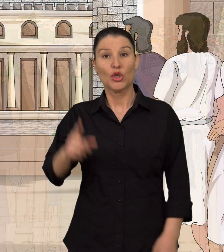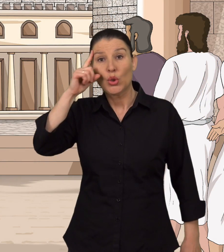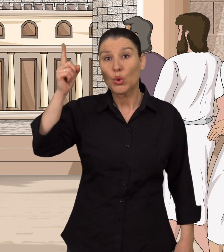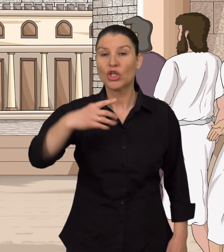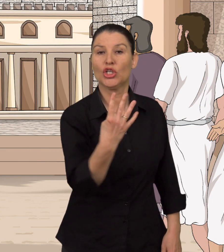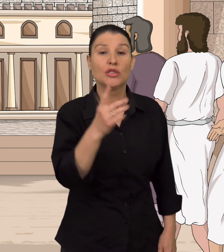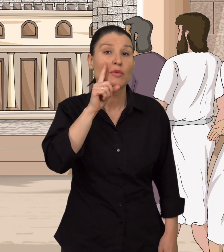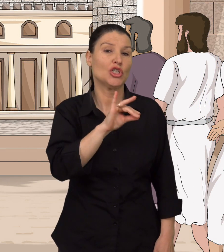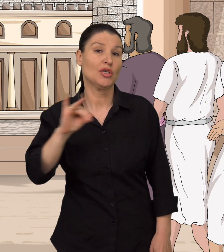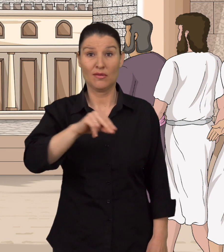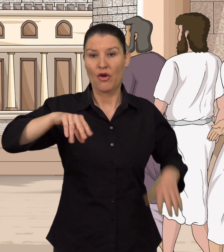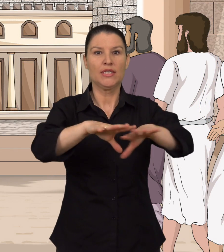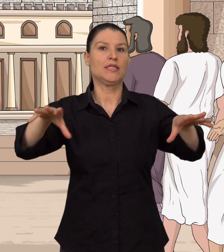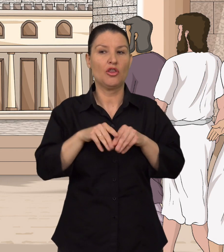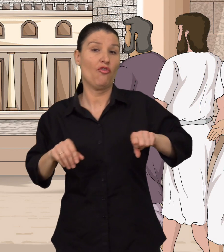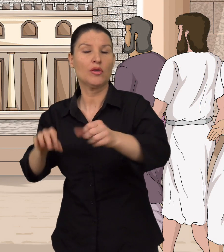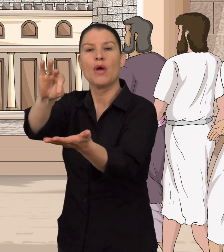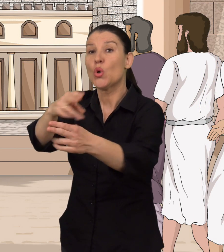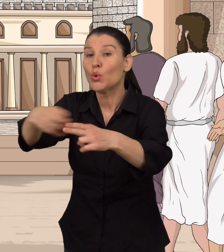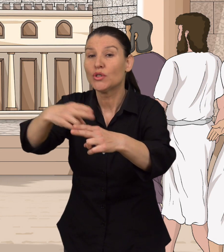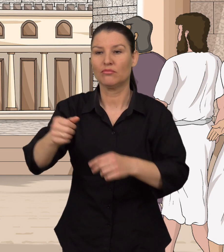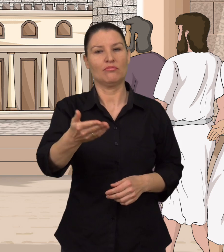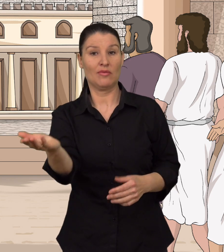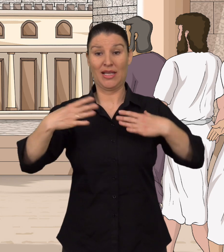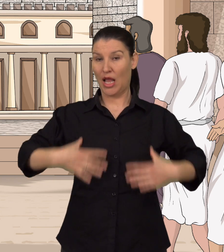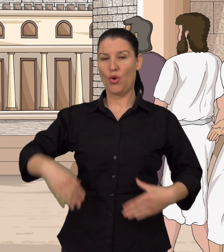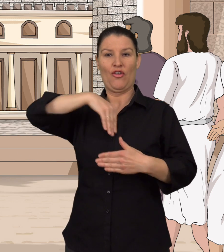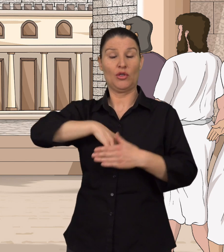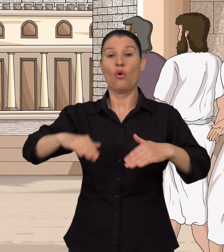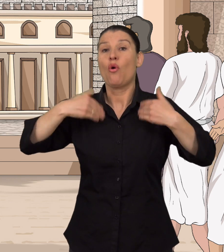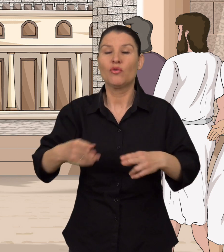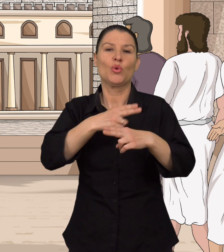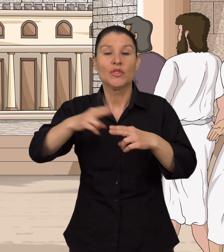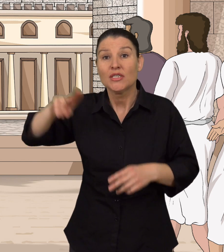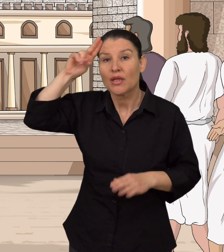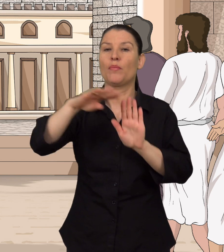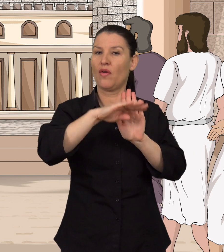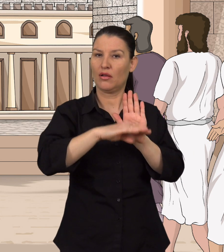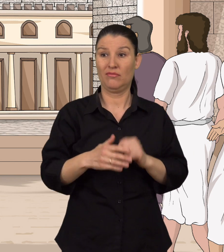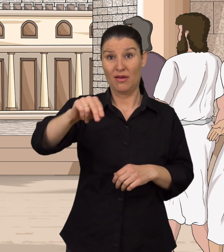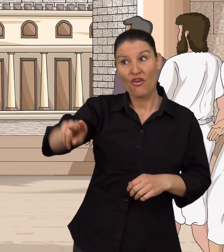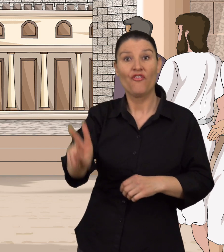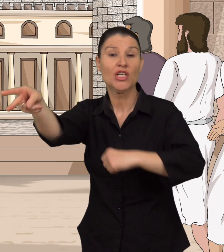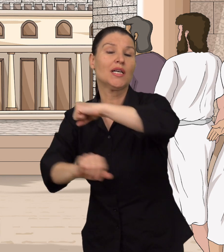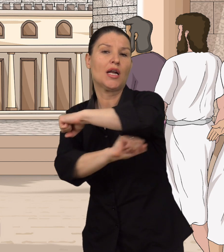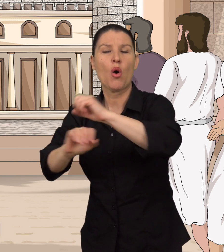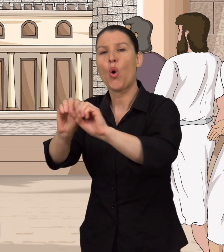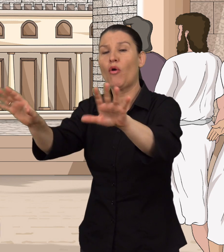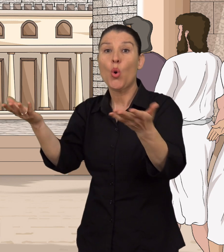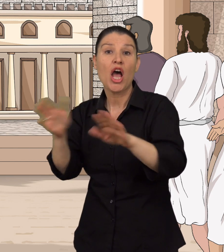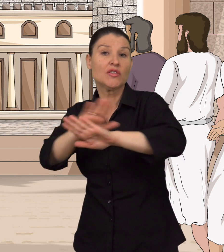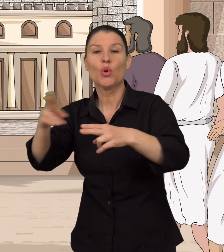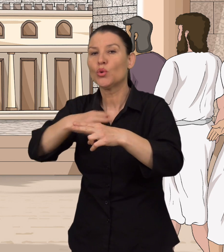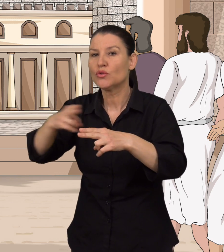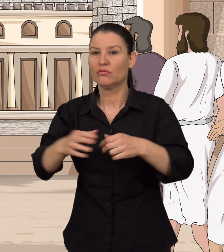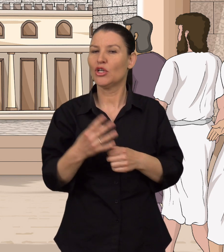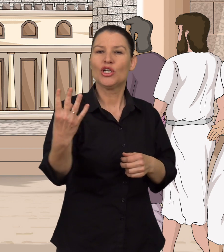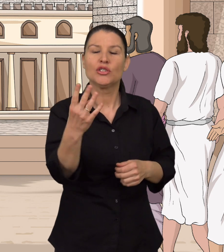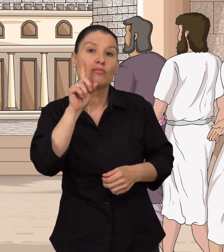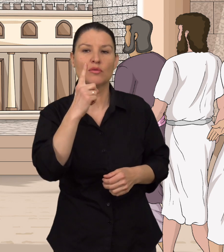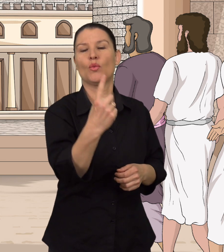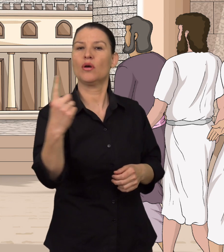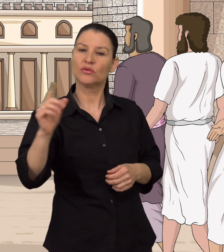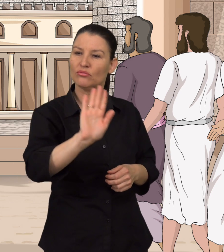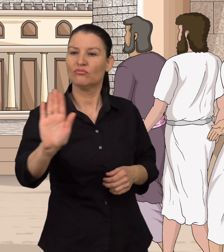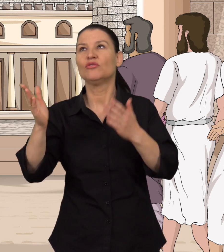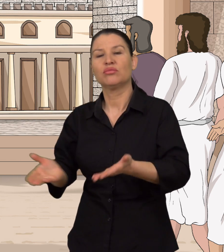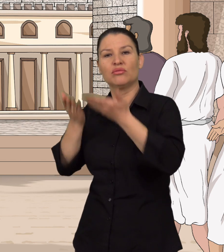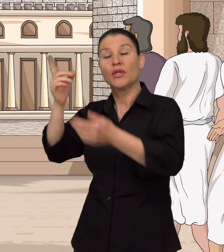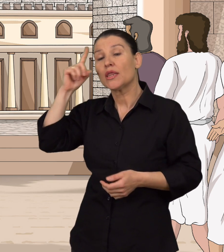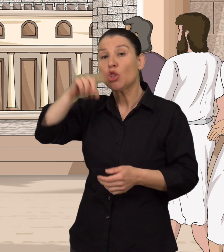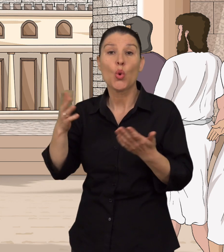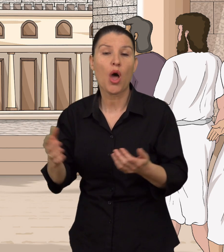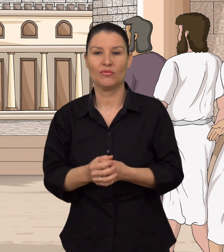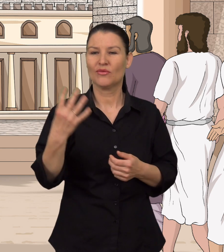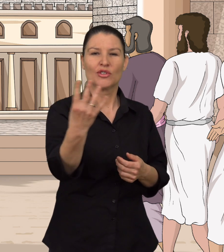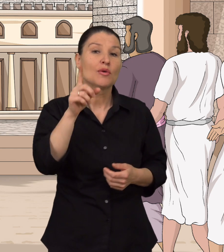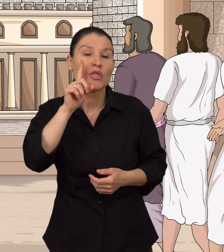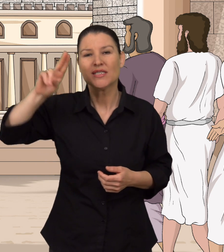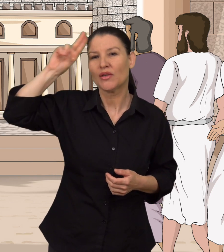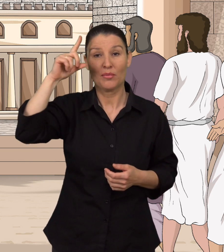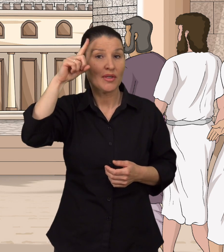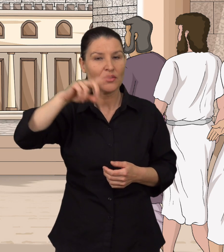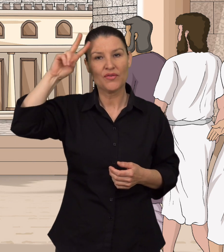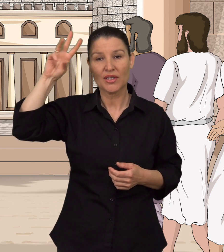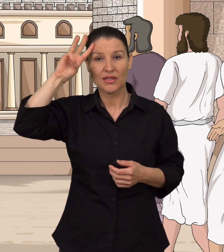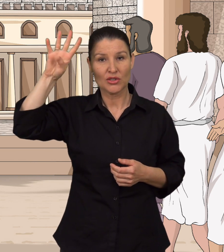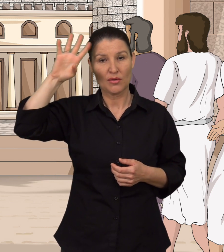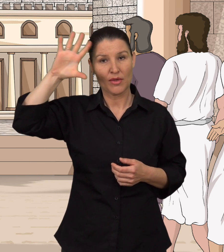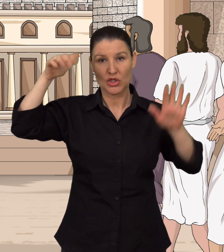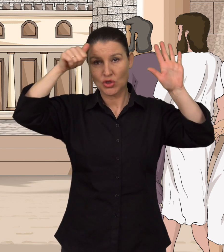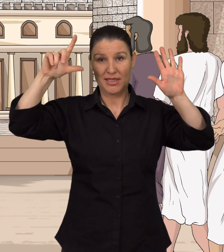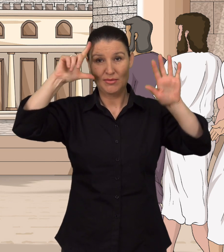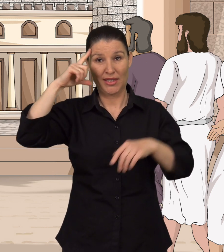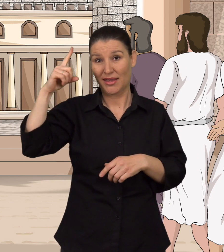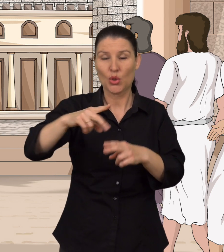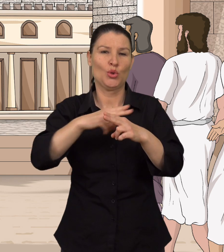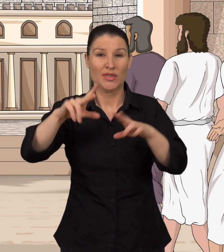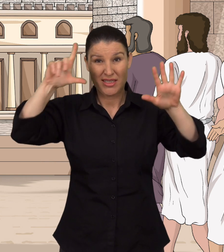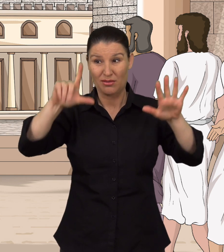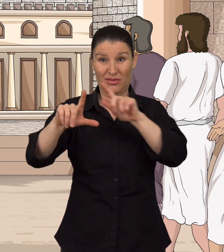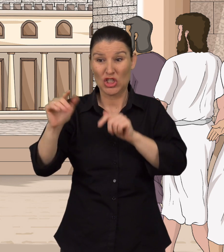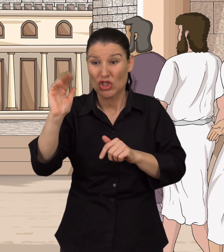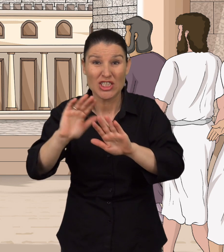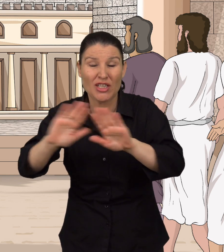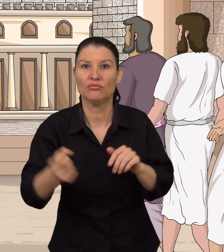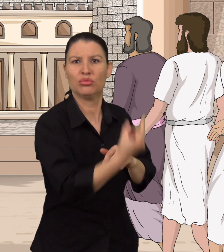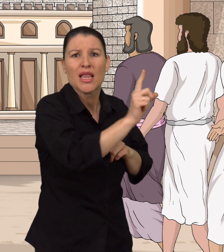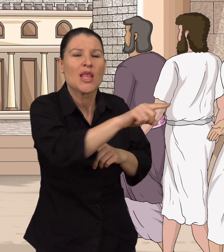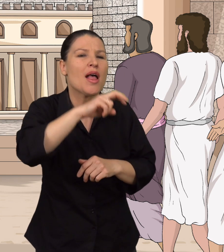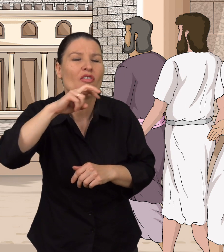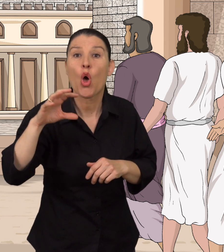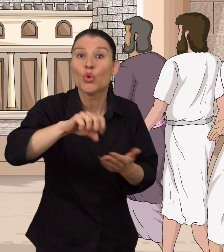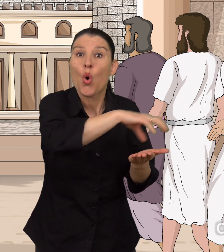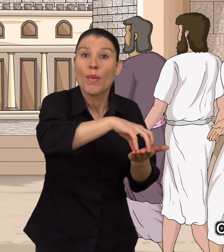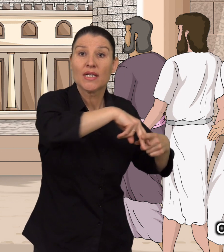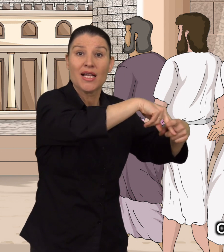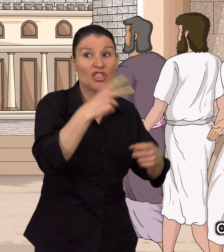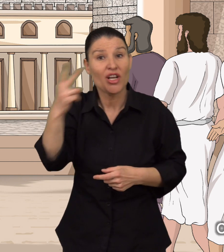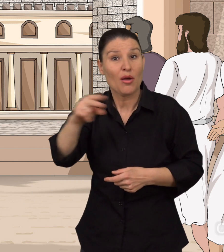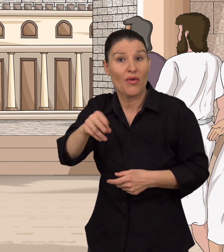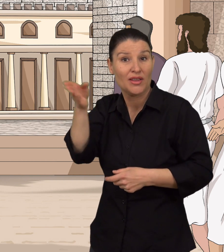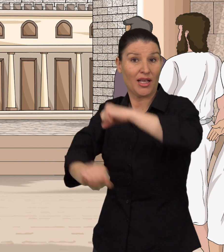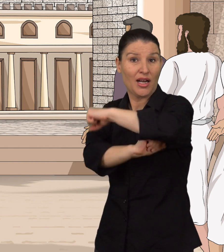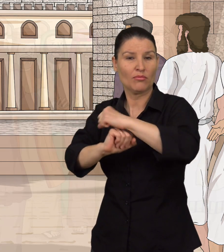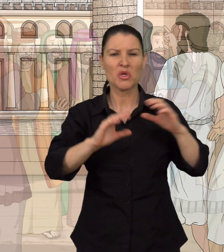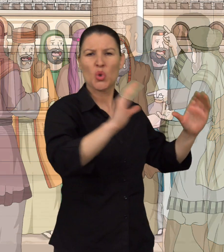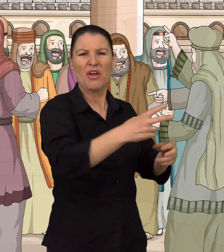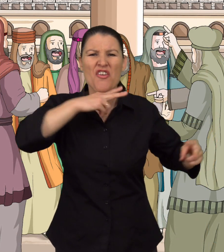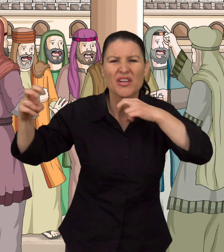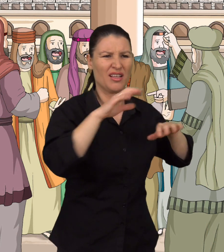So the next day Paul took the men and purified himself along with them. Then he entered the temple to give notice of the date when their purification would be complete and the offering would be made for each of them.